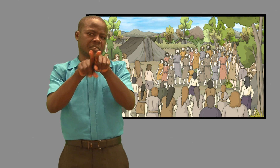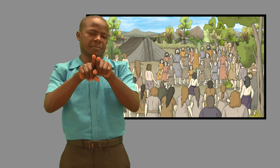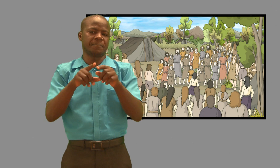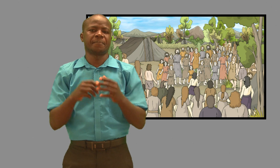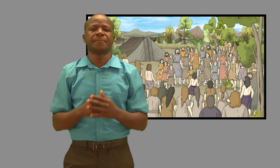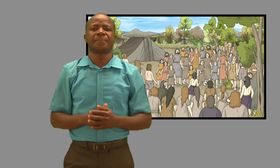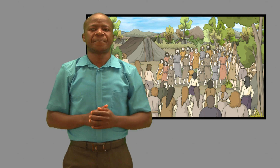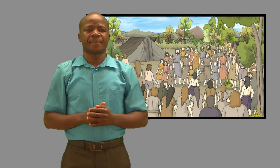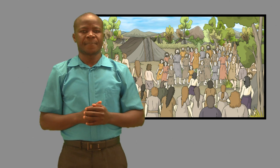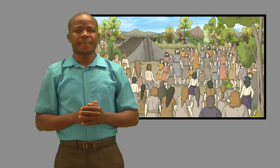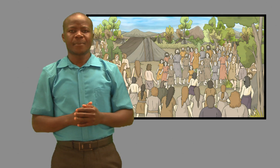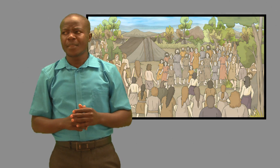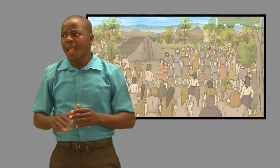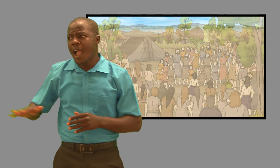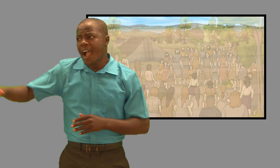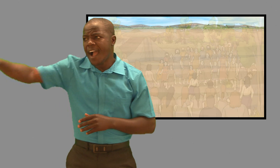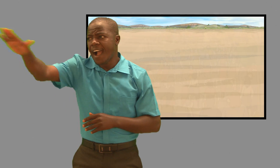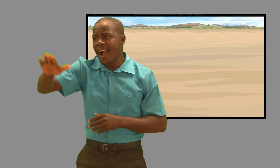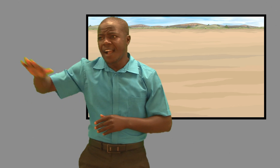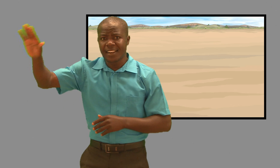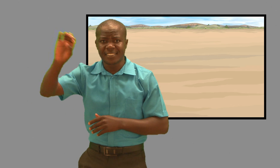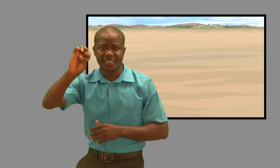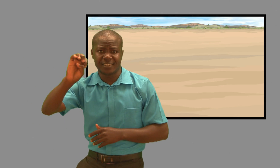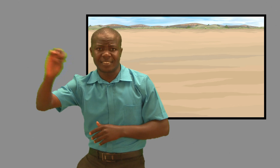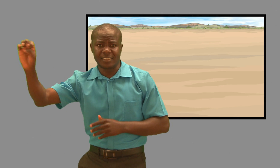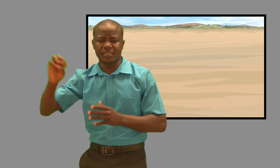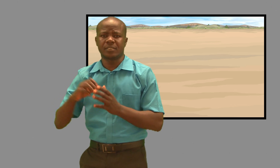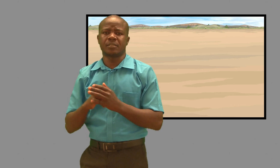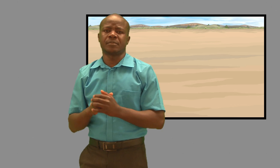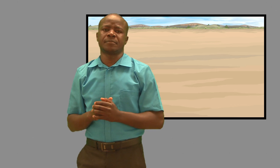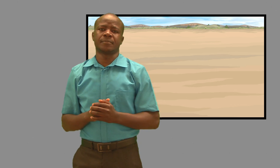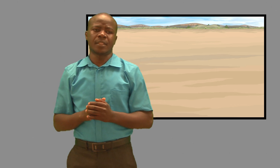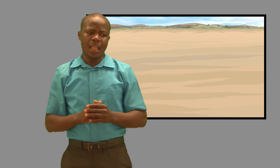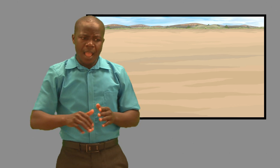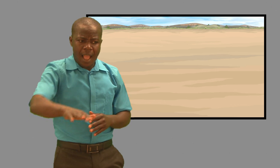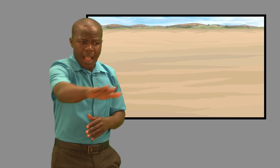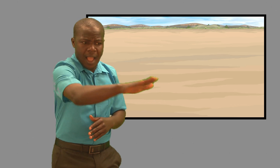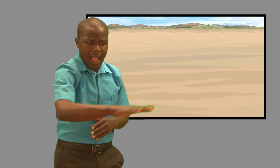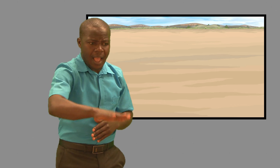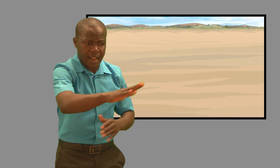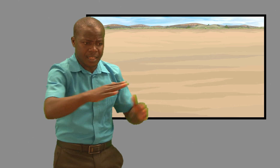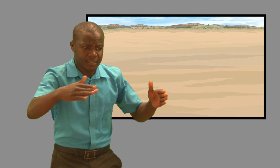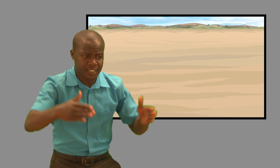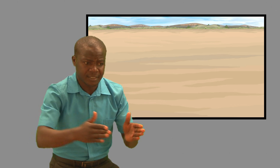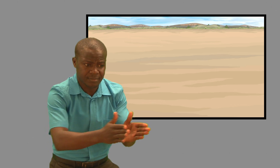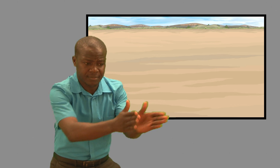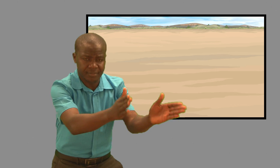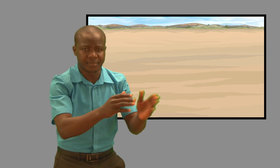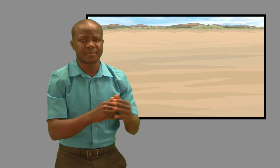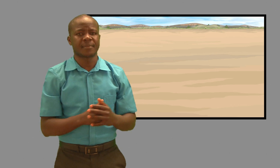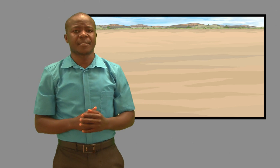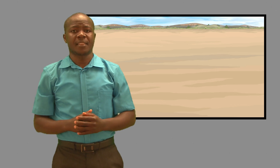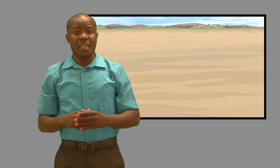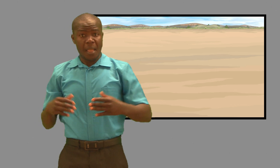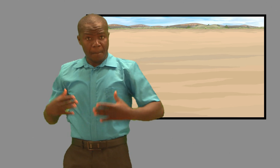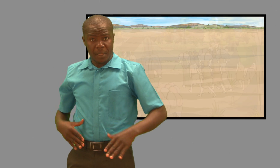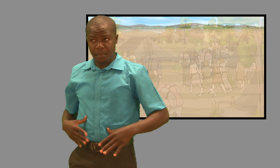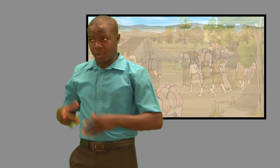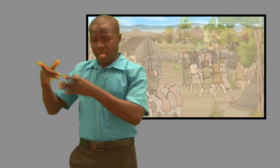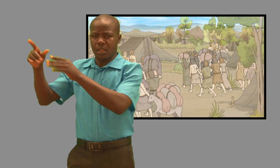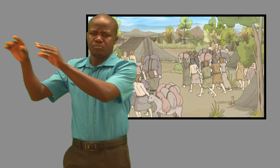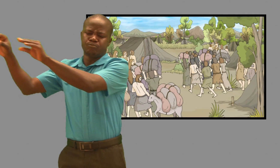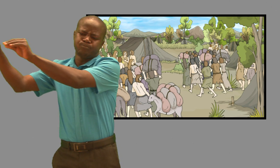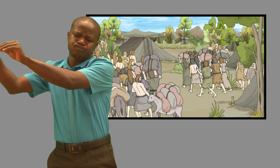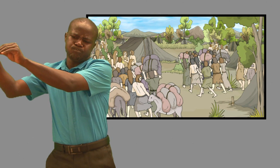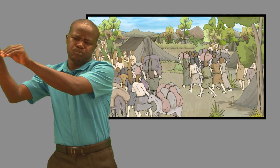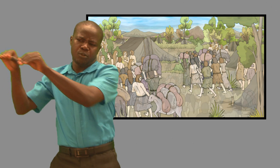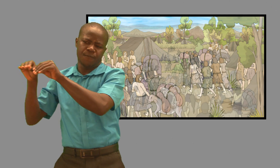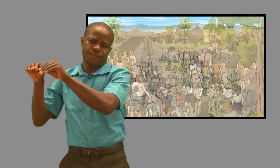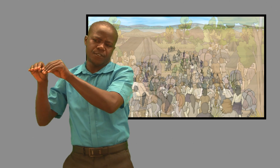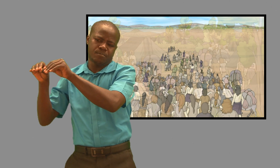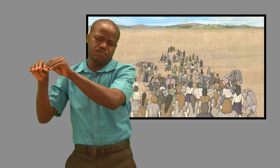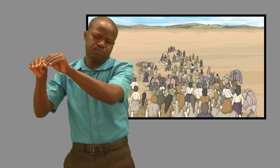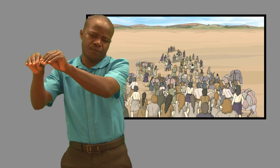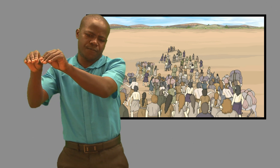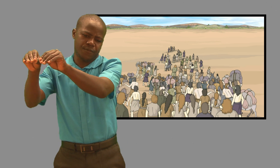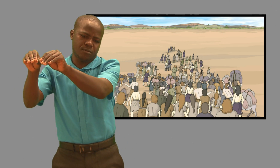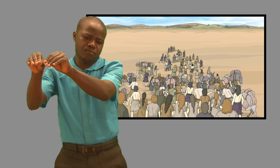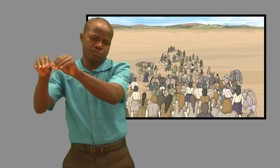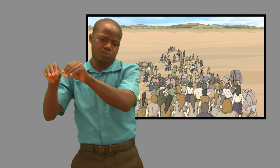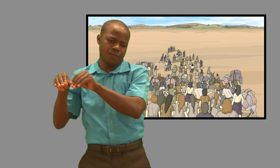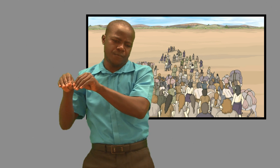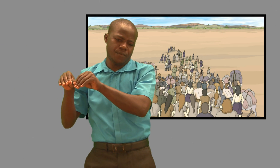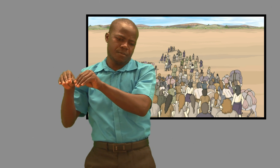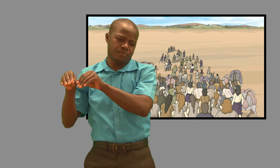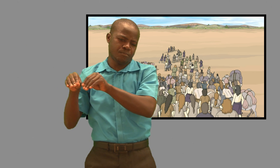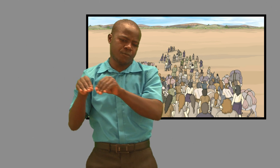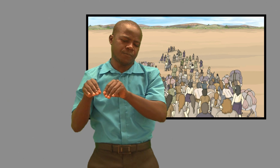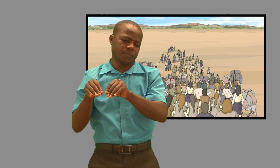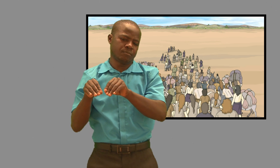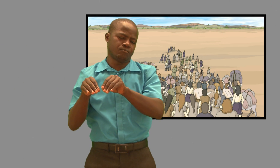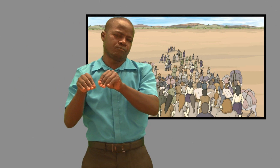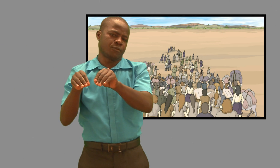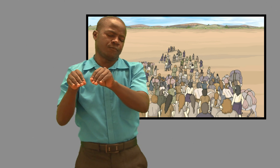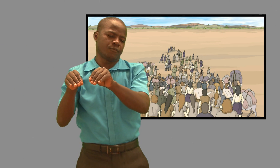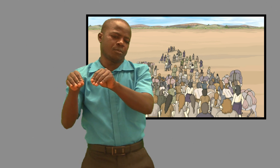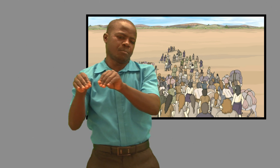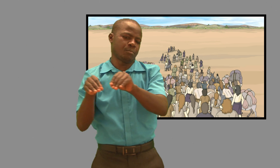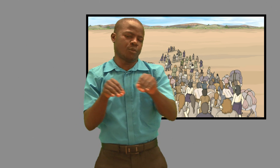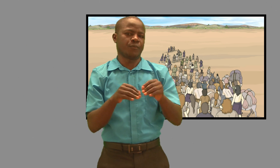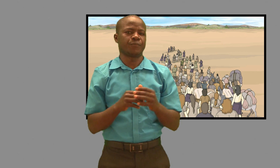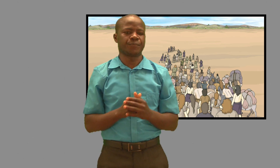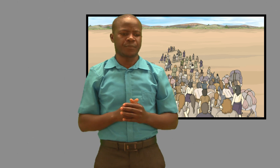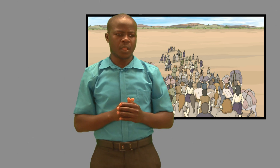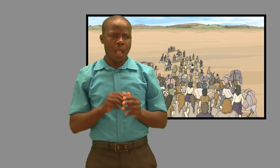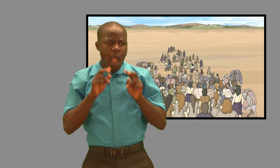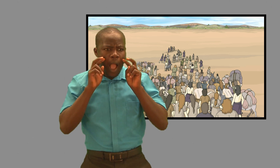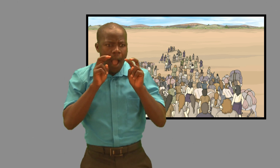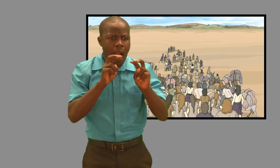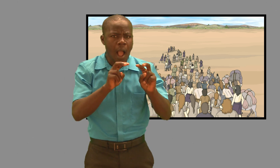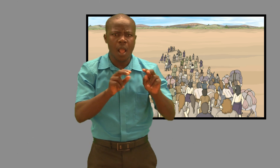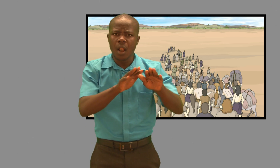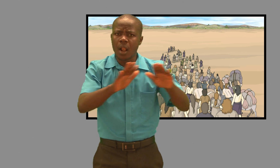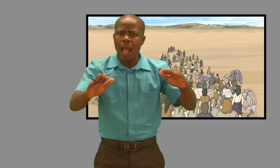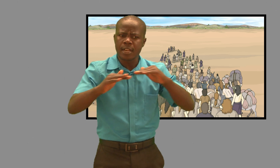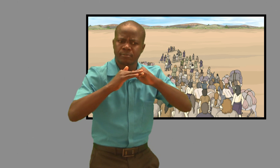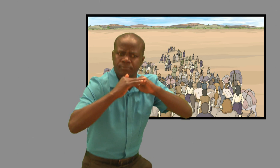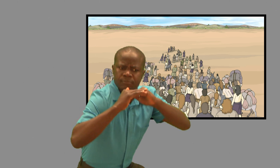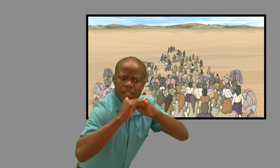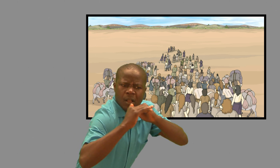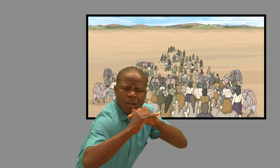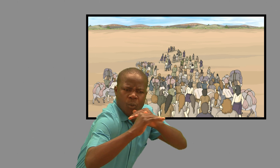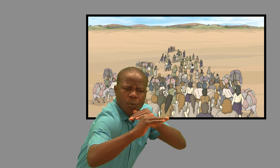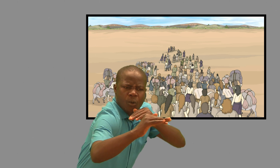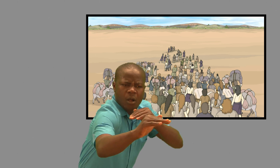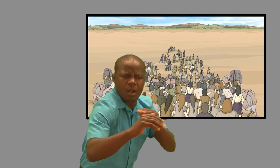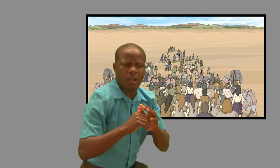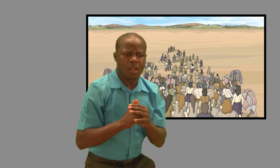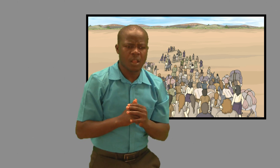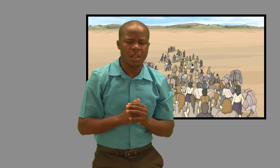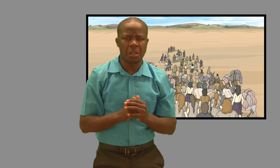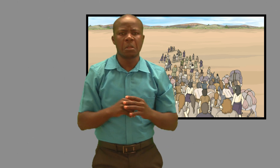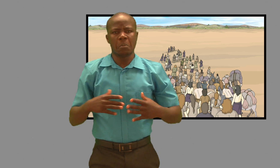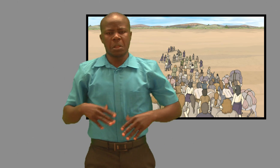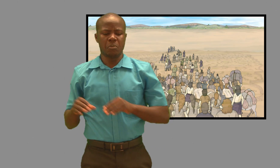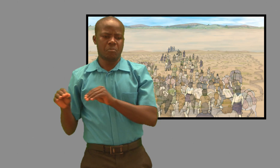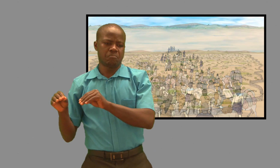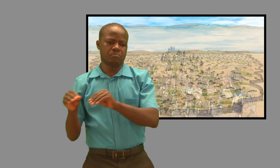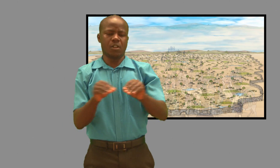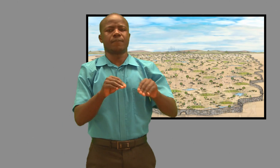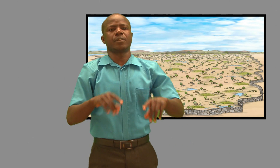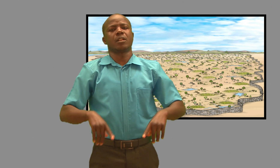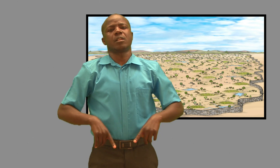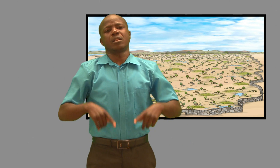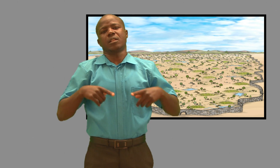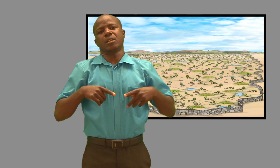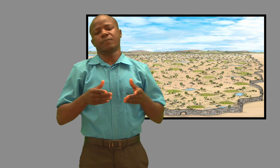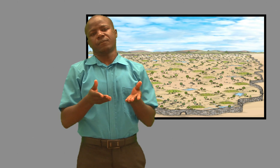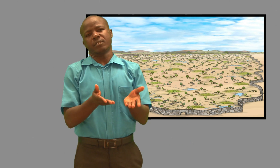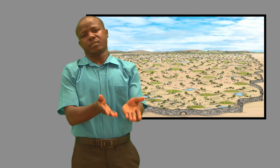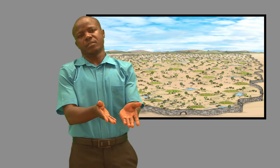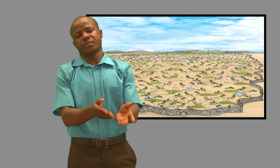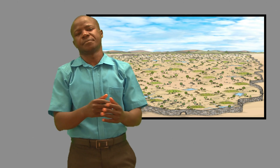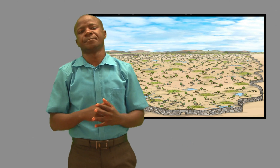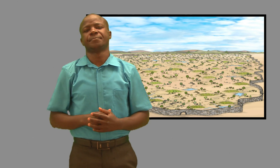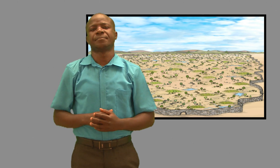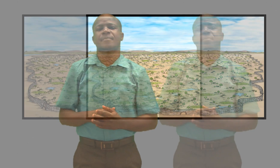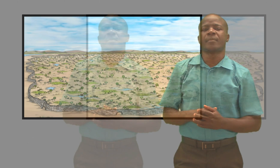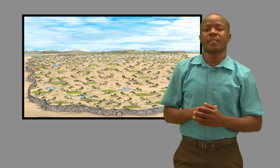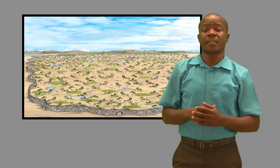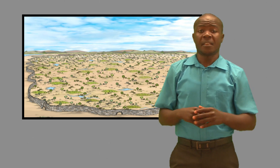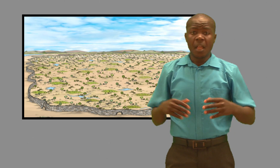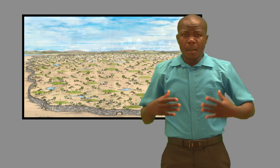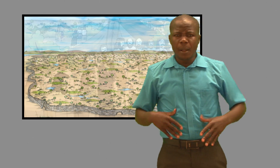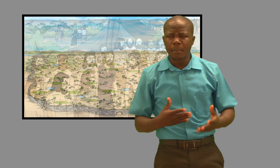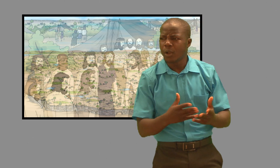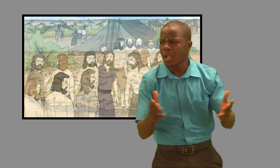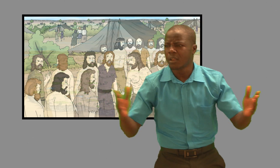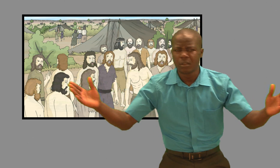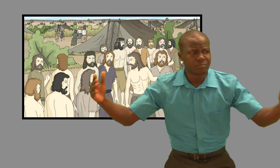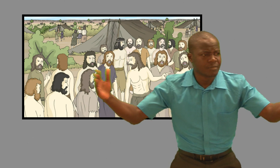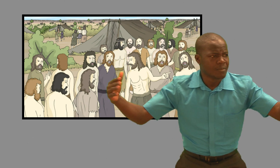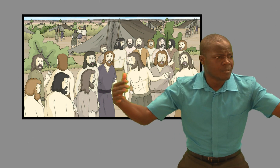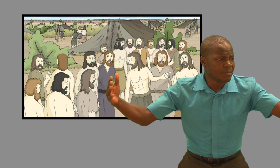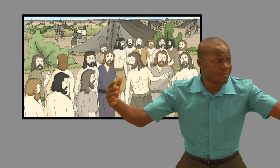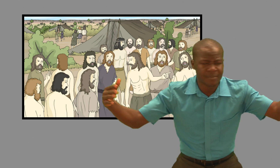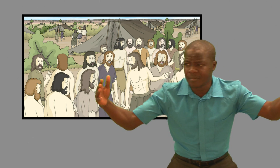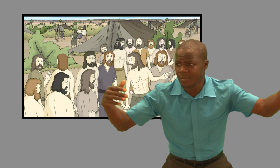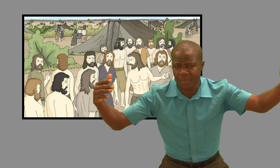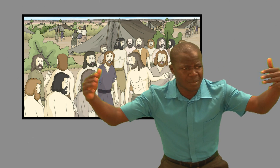And as people journeyed eastward, they found a plain in the land of Shinar and settled there.